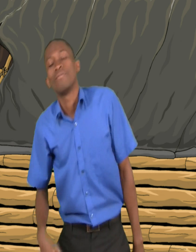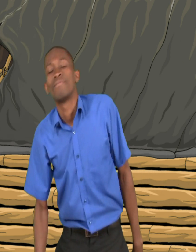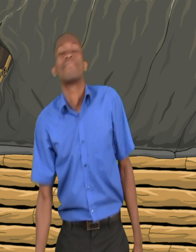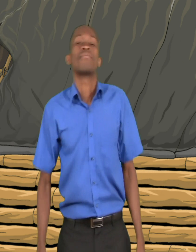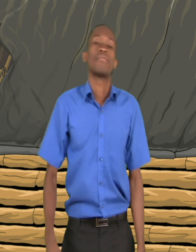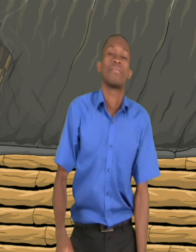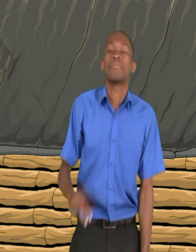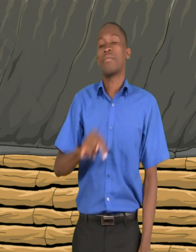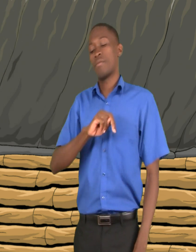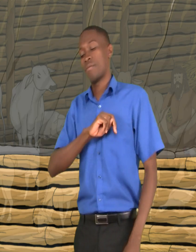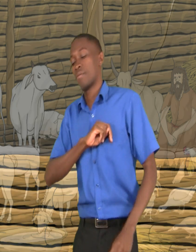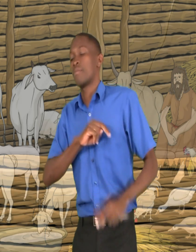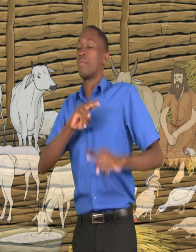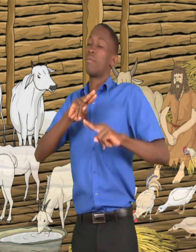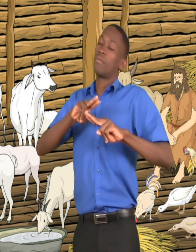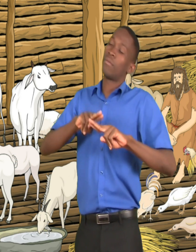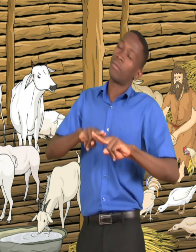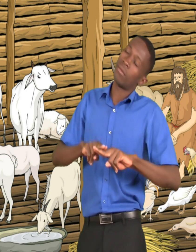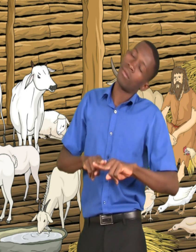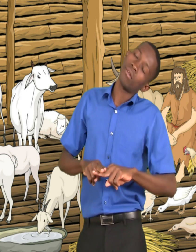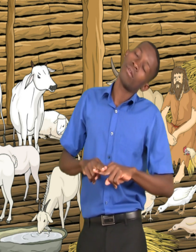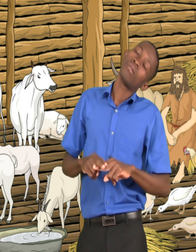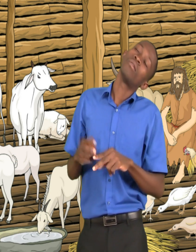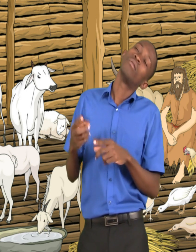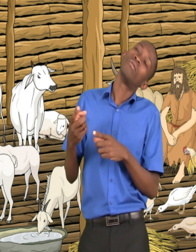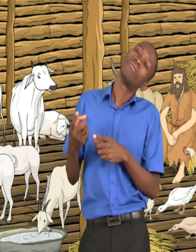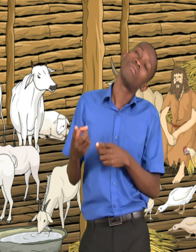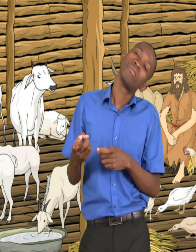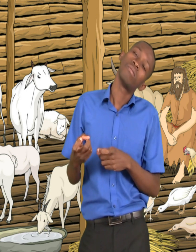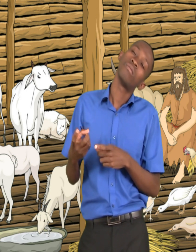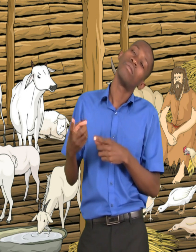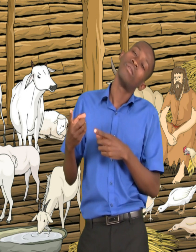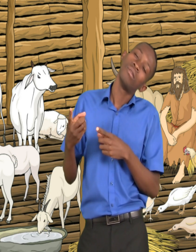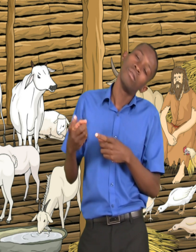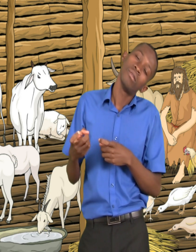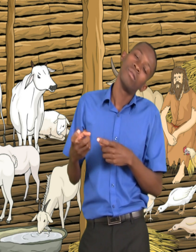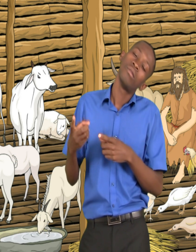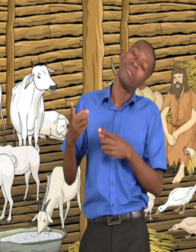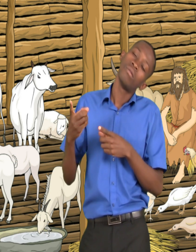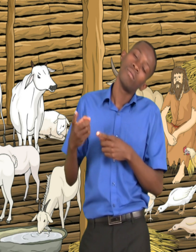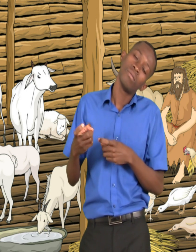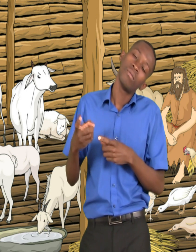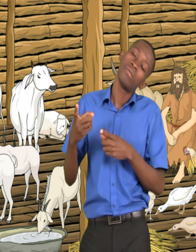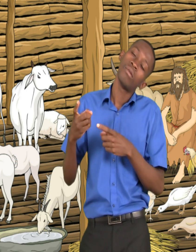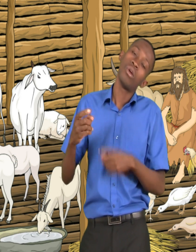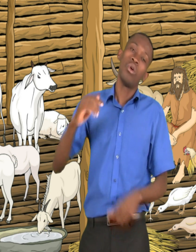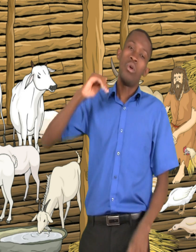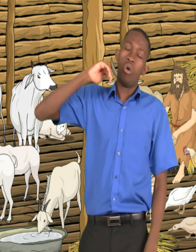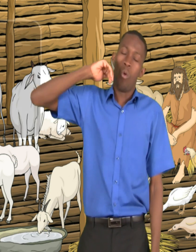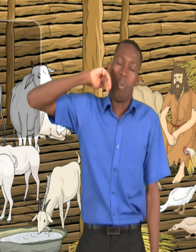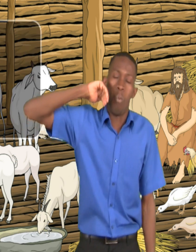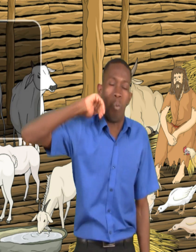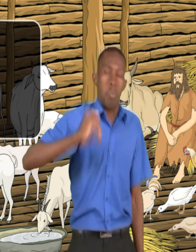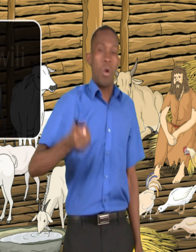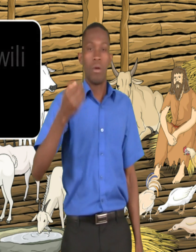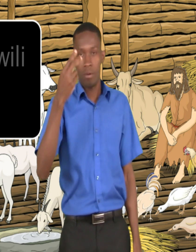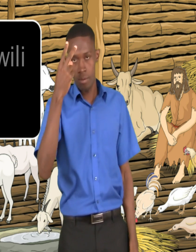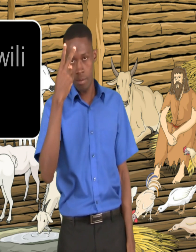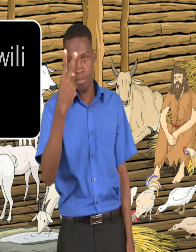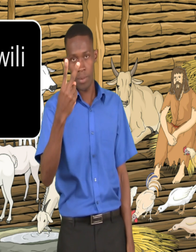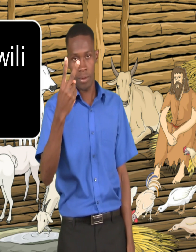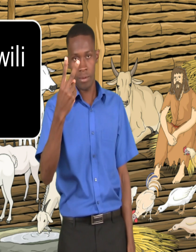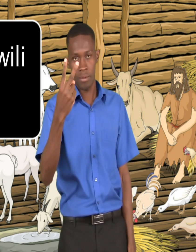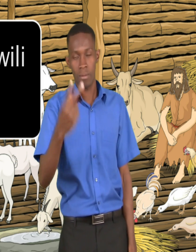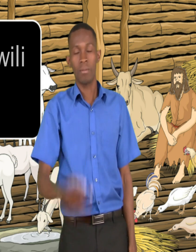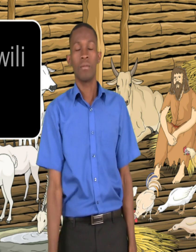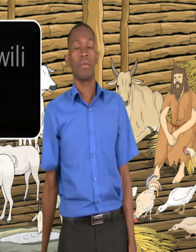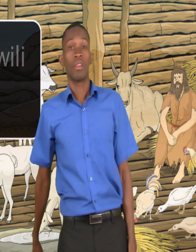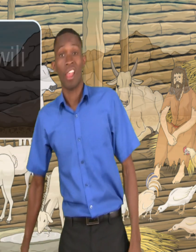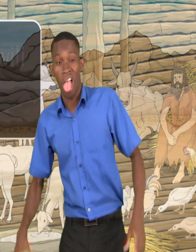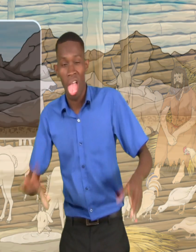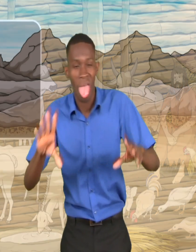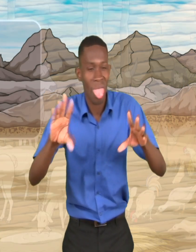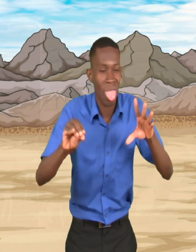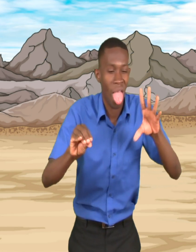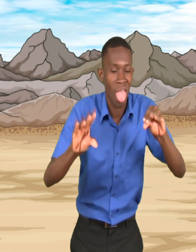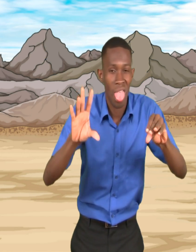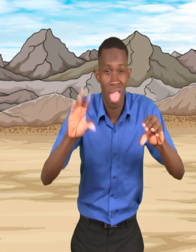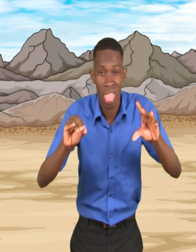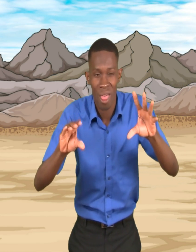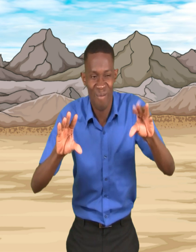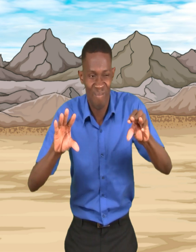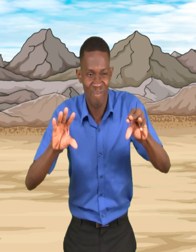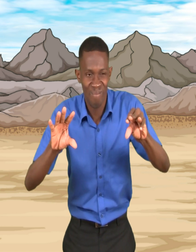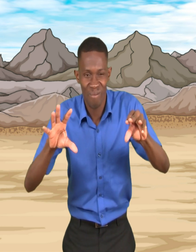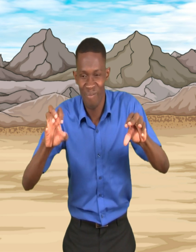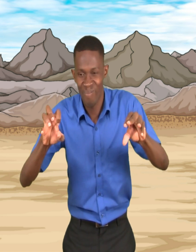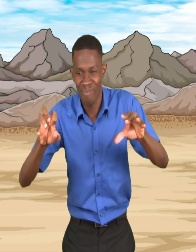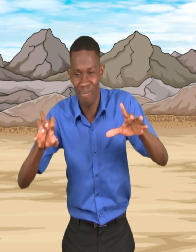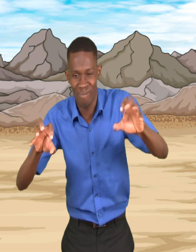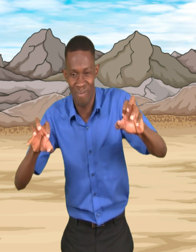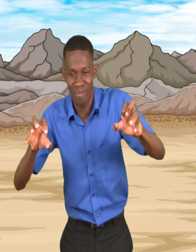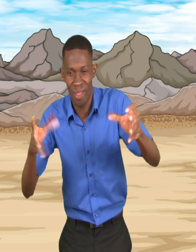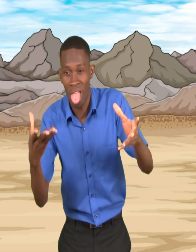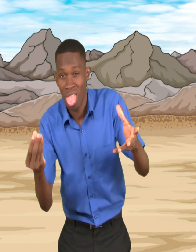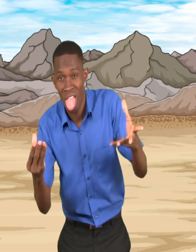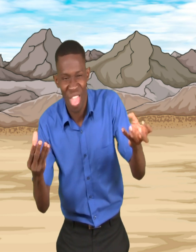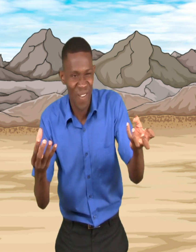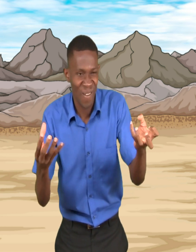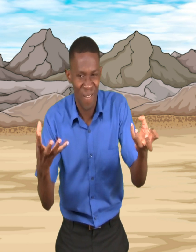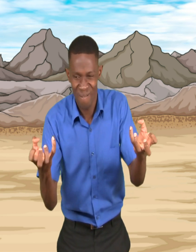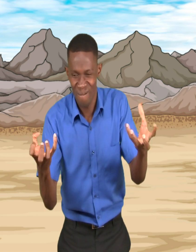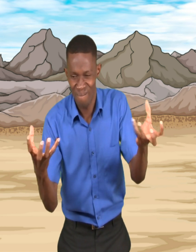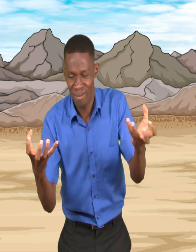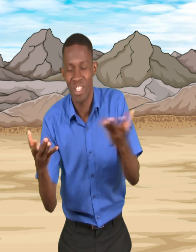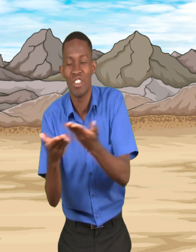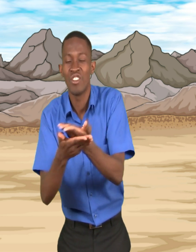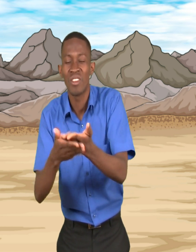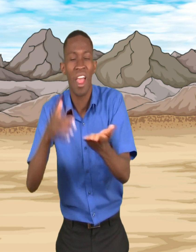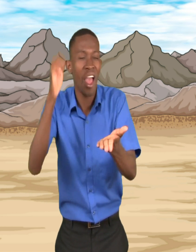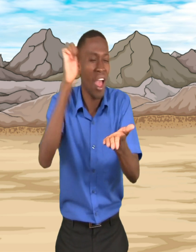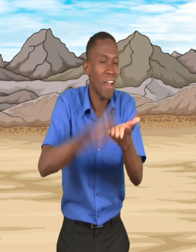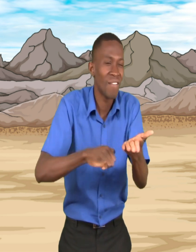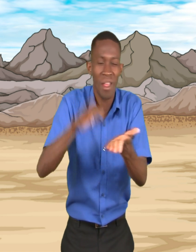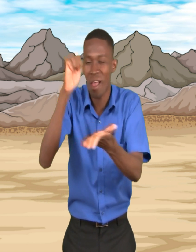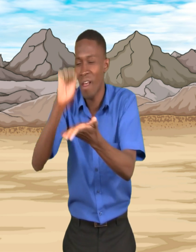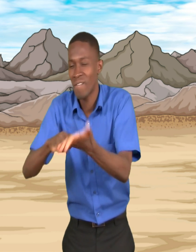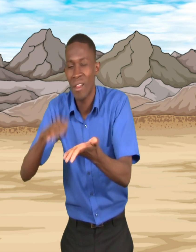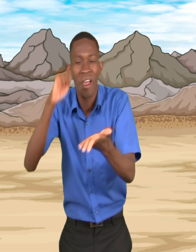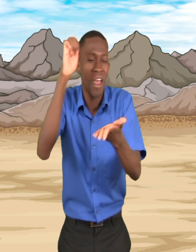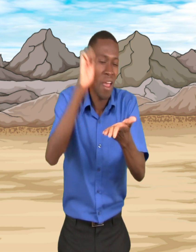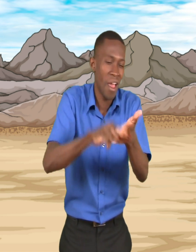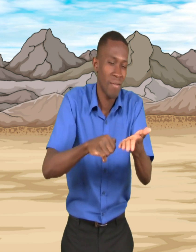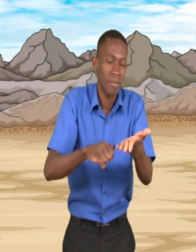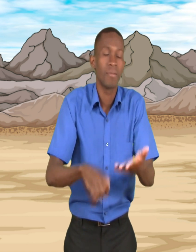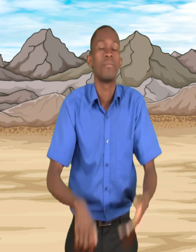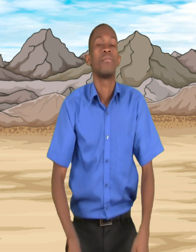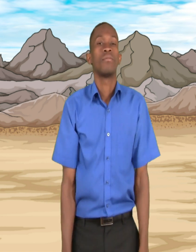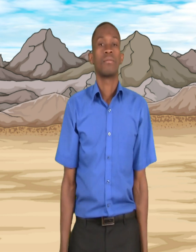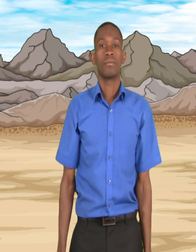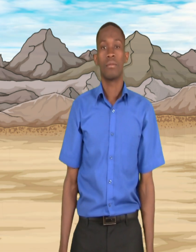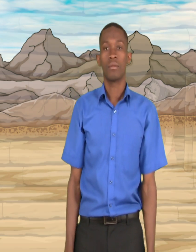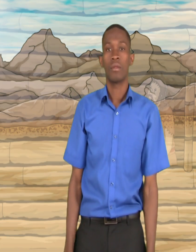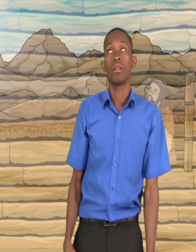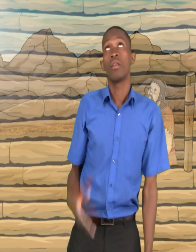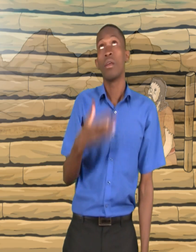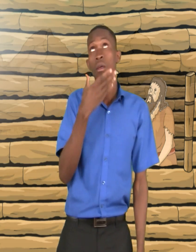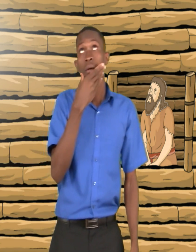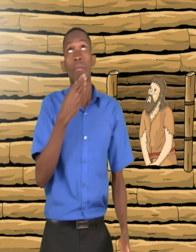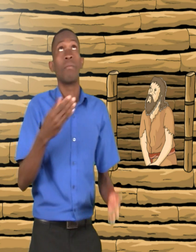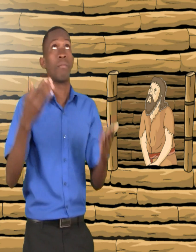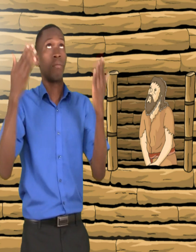By the twenty-seventh day of the second month, the earth was fully dry.